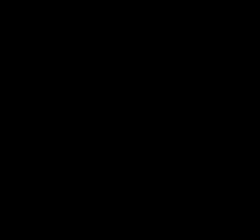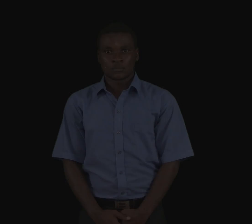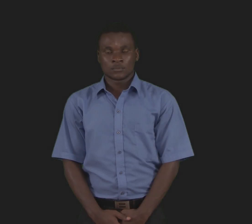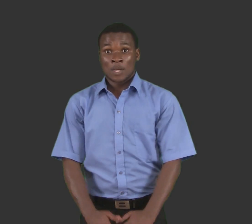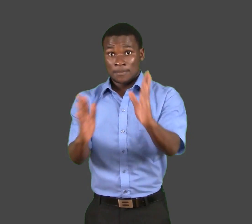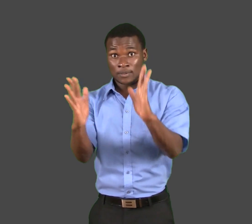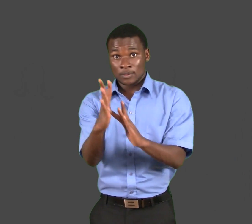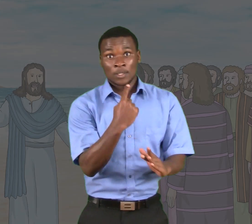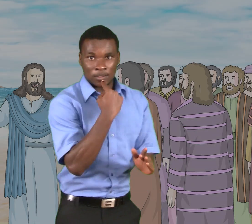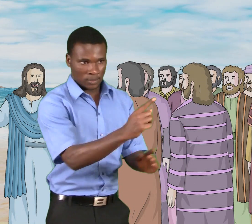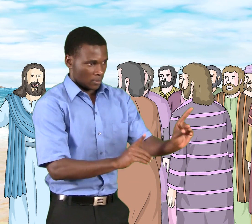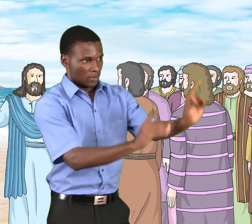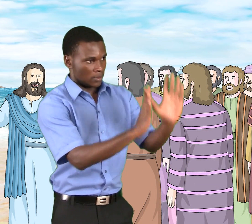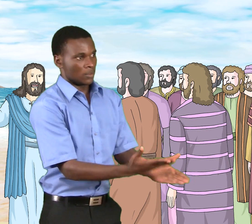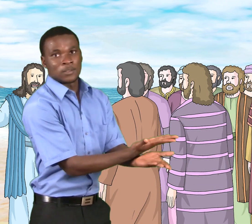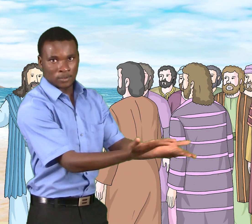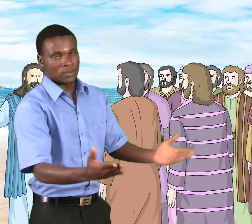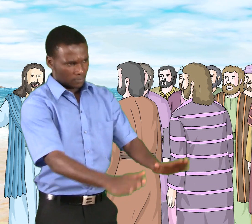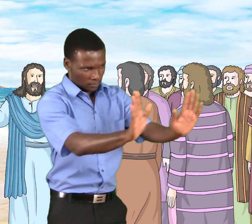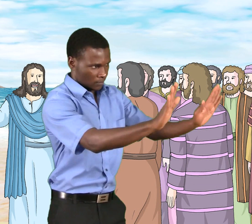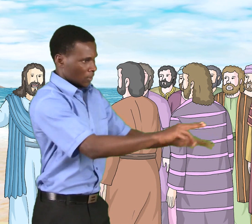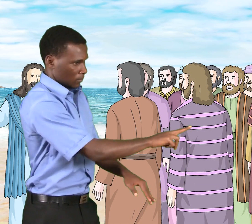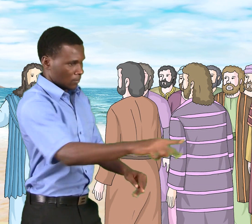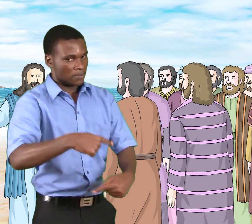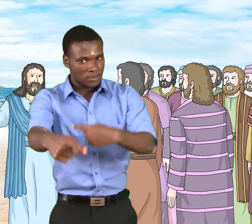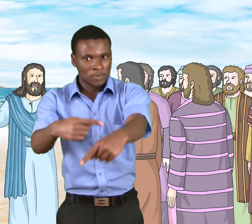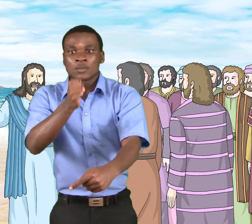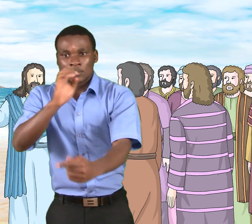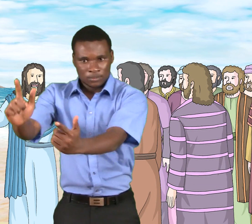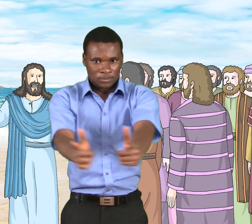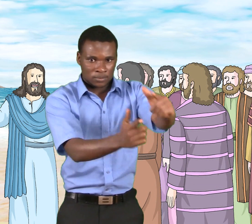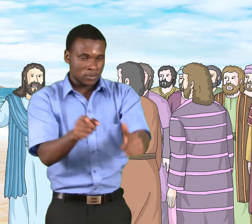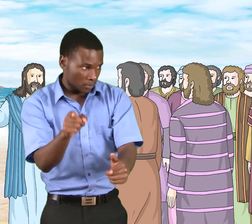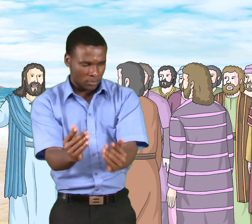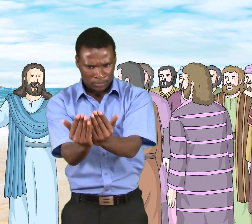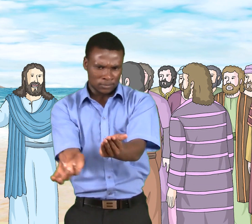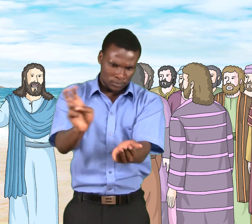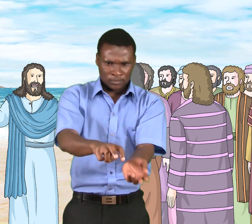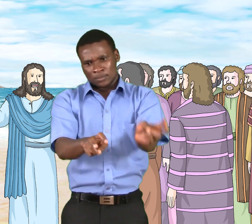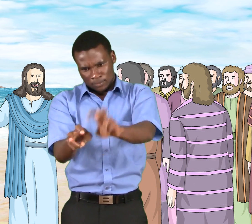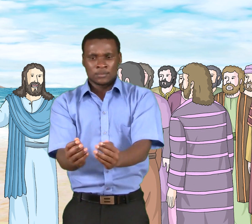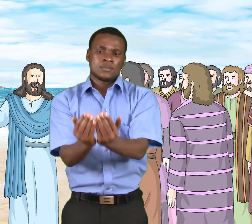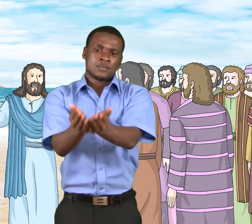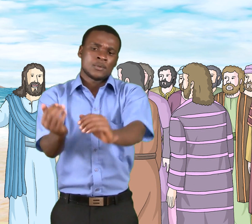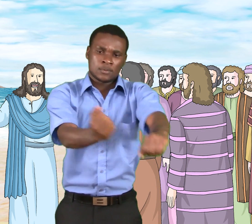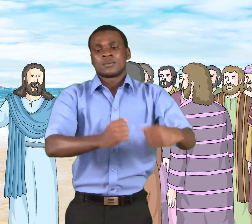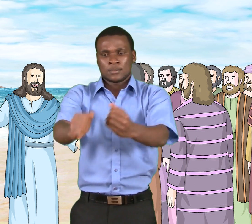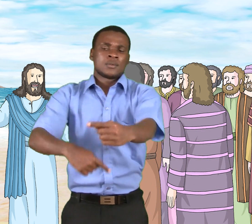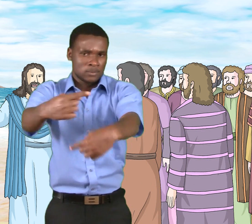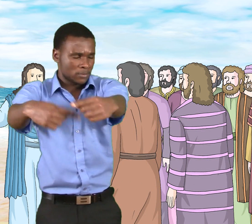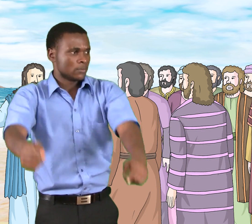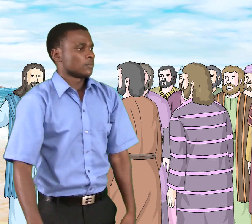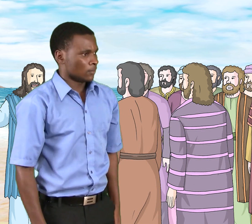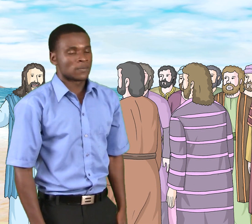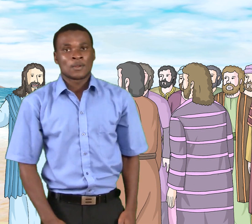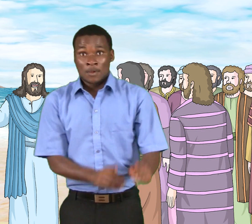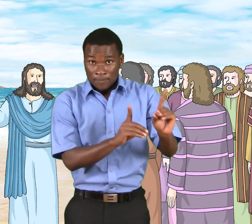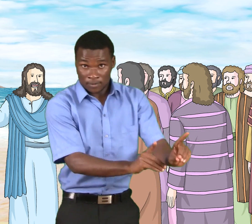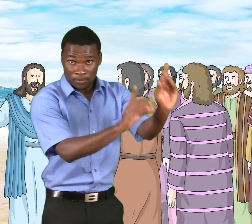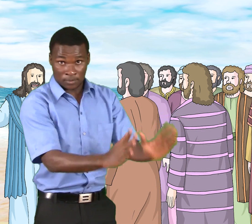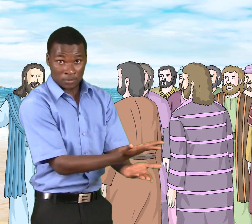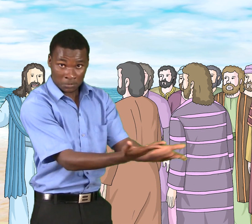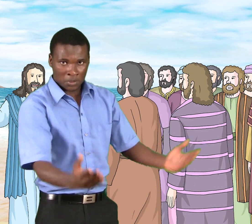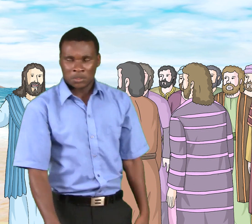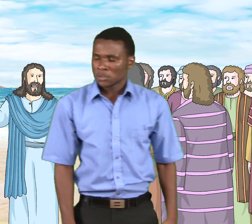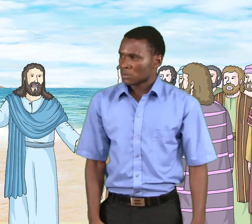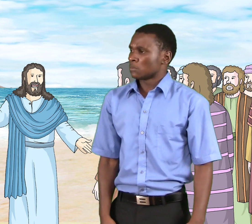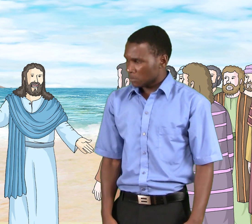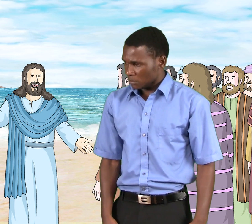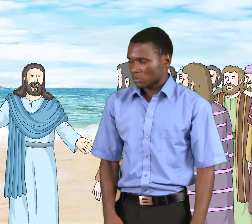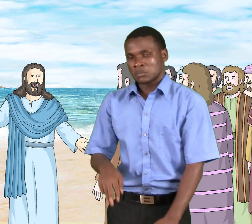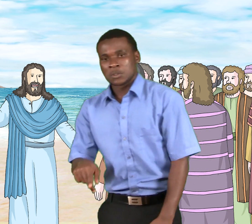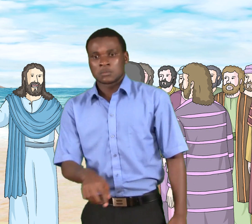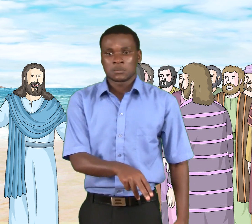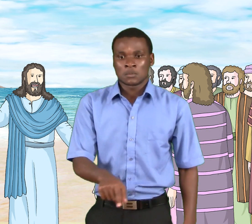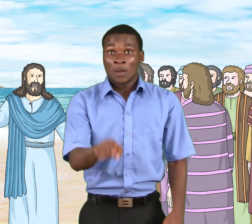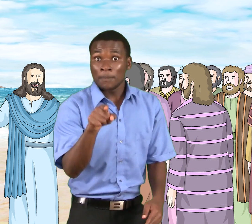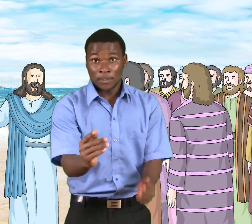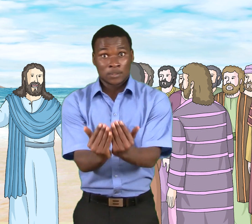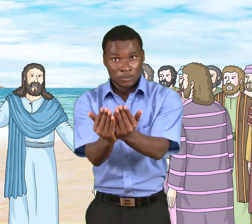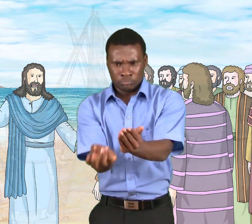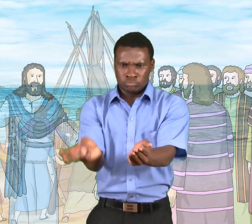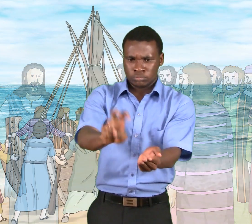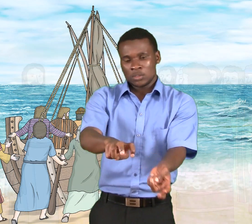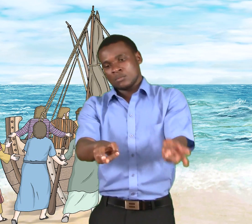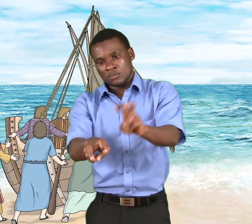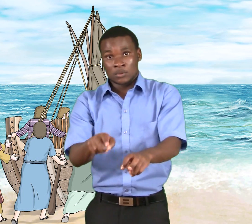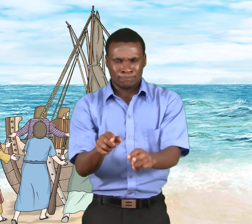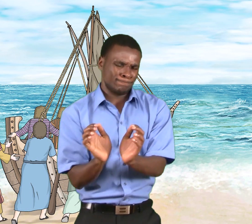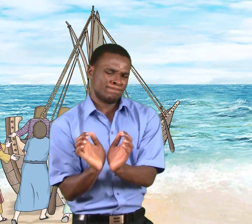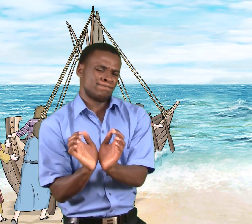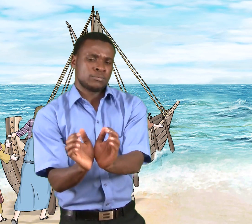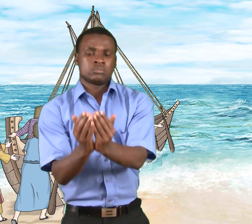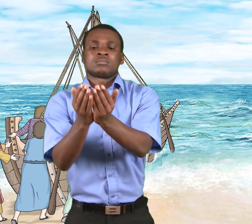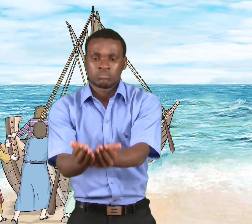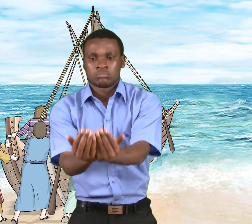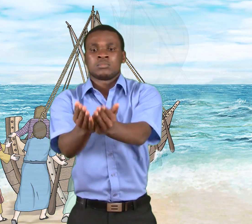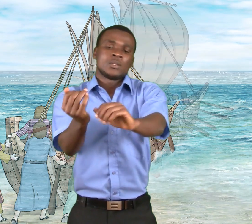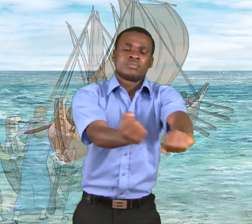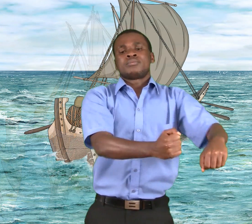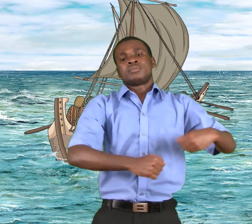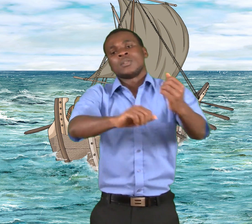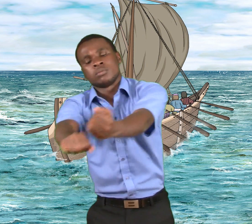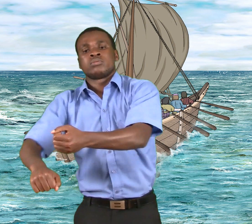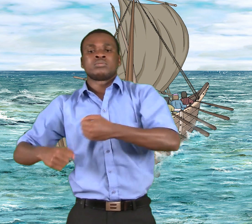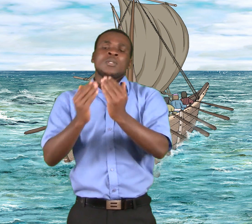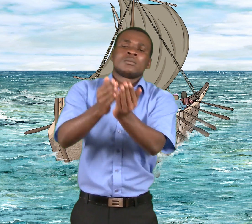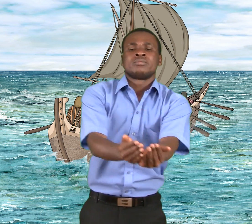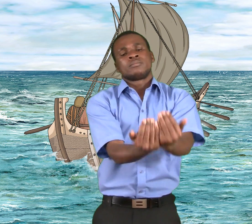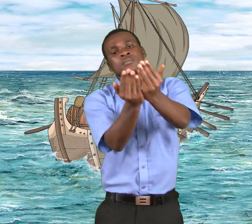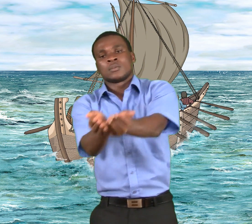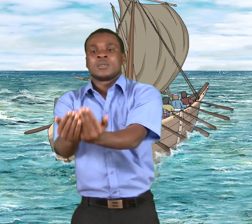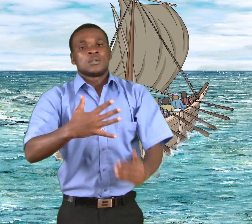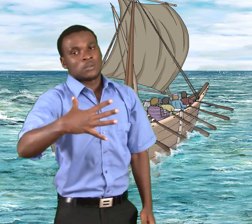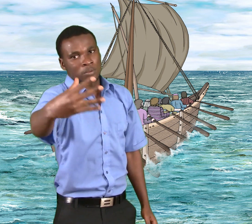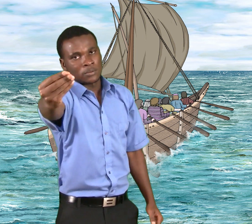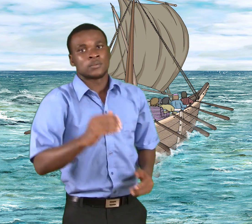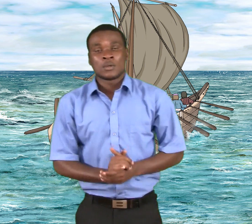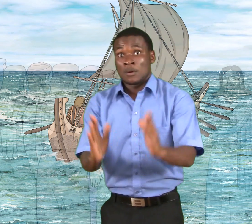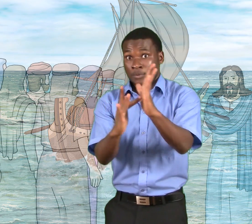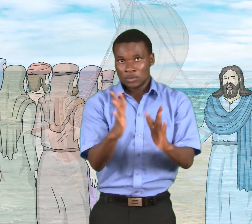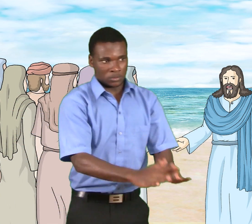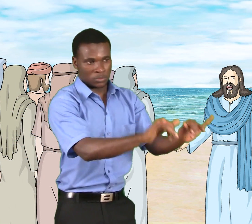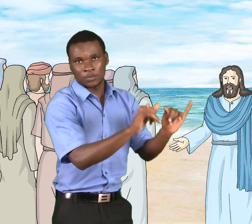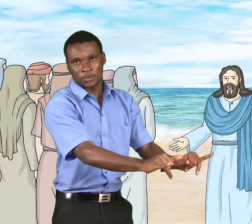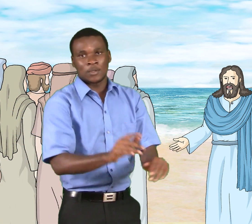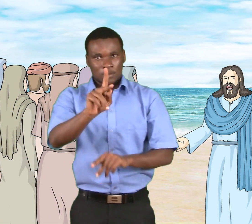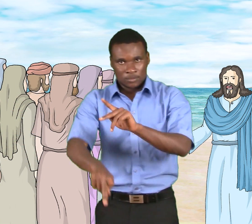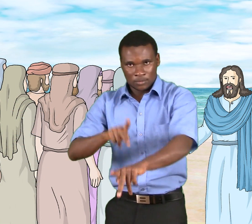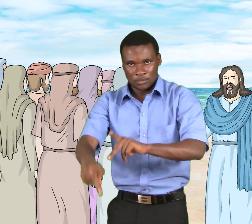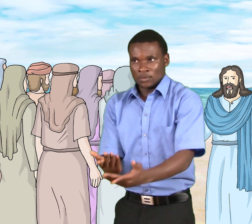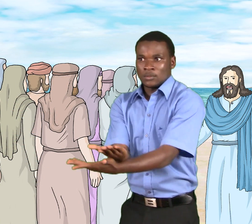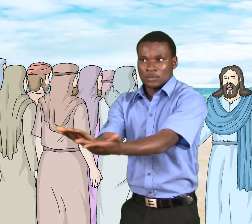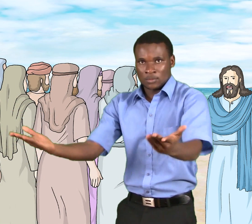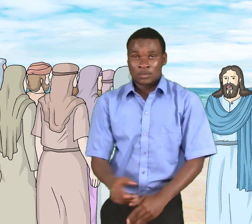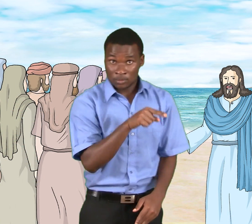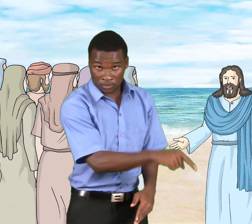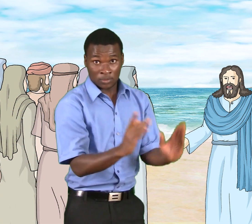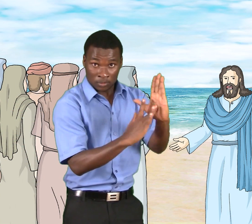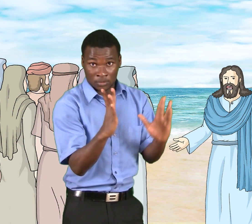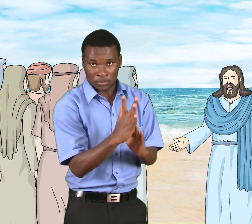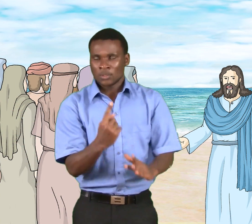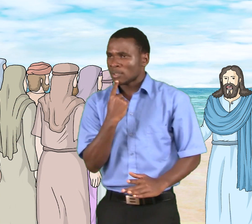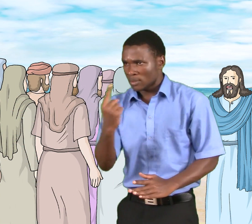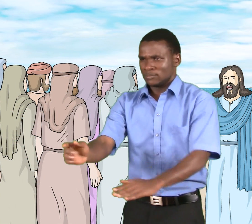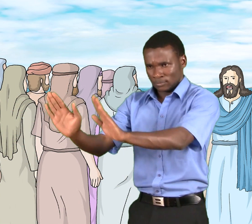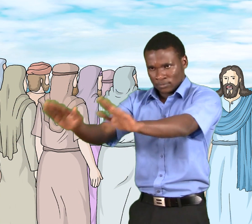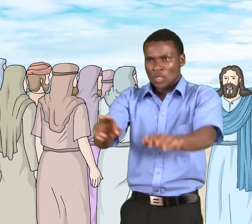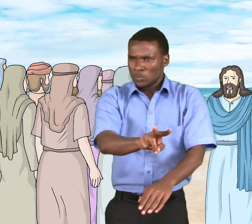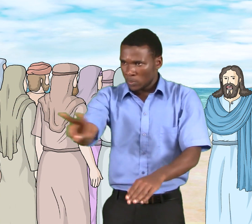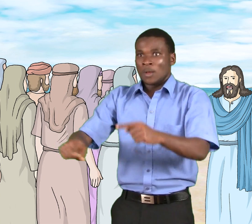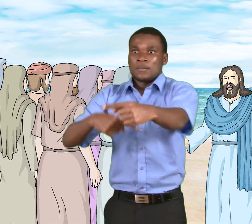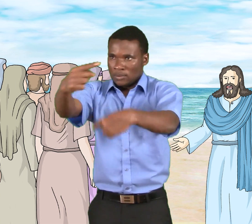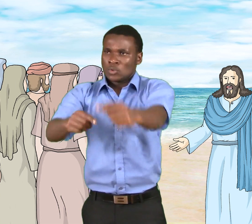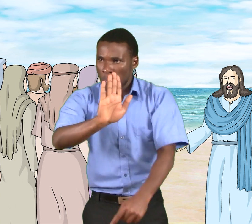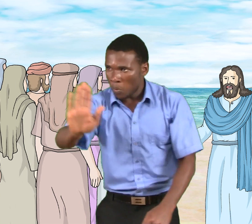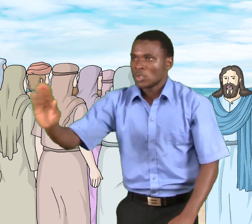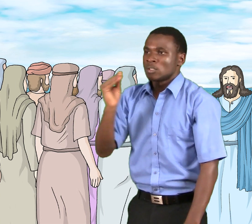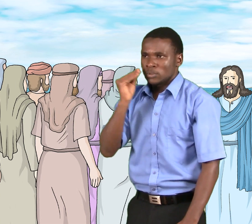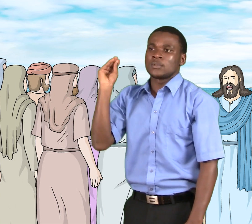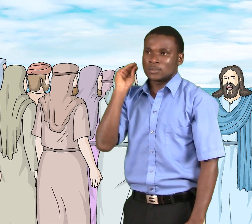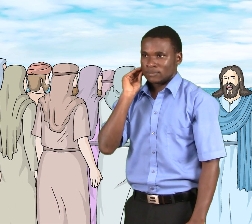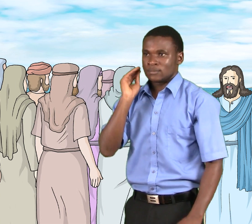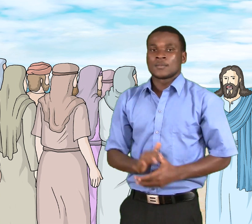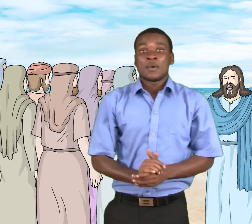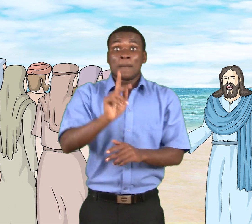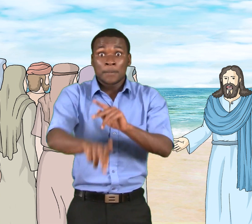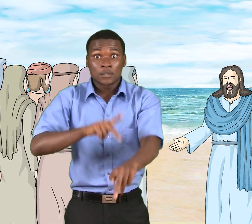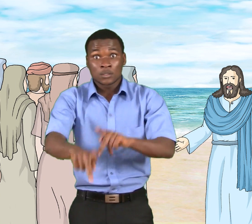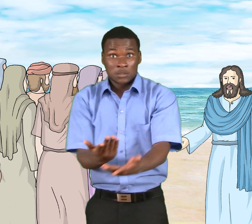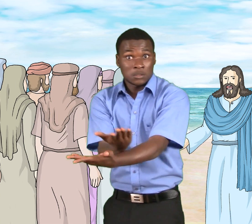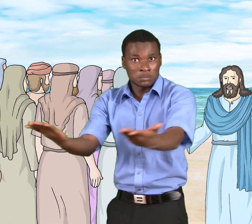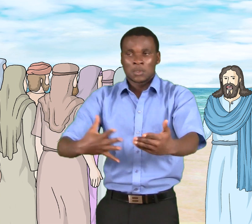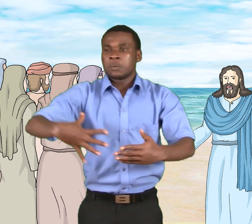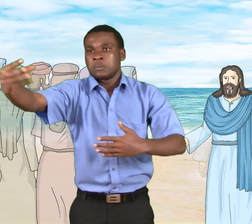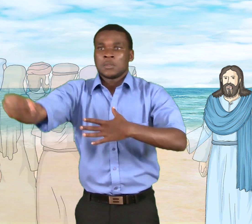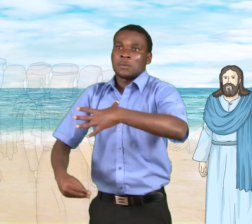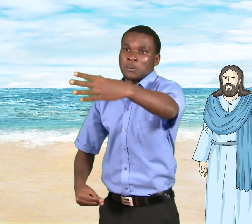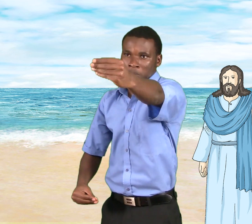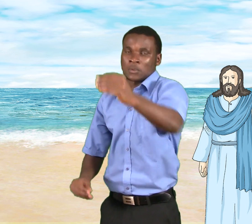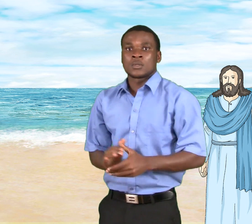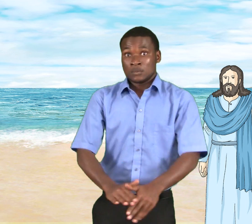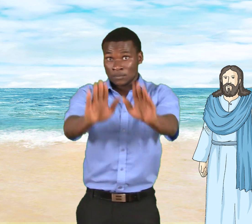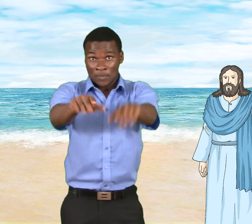Immediately Jesus made the disciples get into the boat and go on ahead of Him to the other side, while He dismissed the crowds.